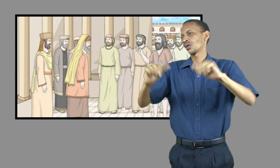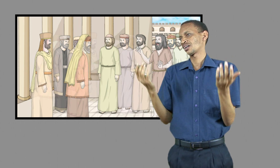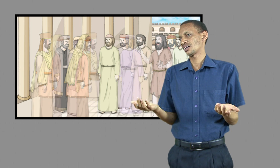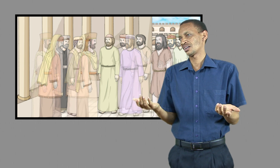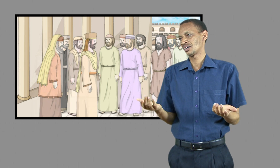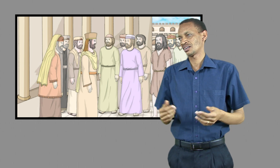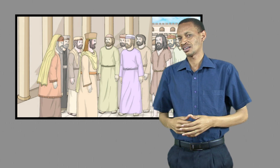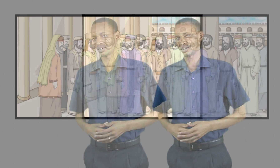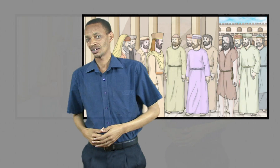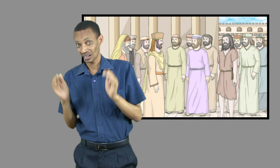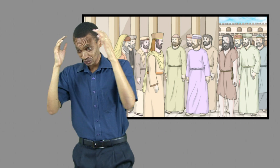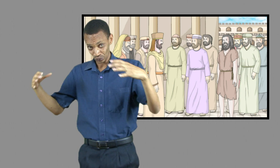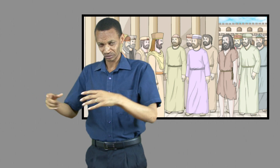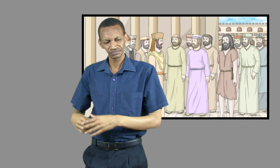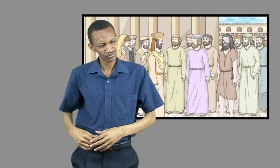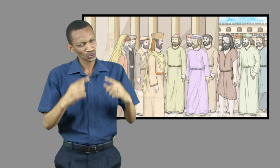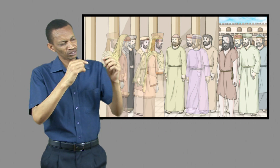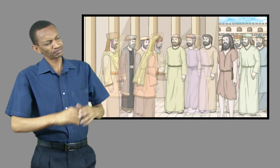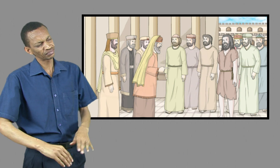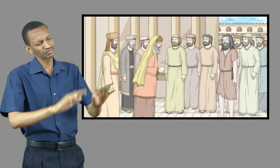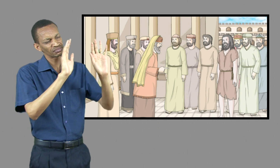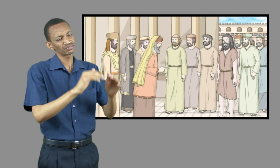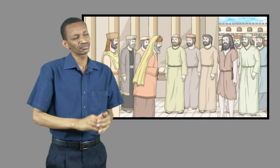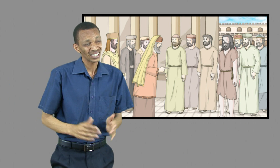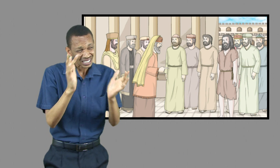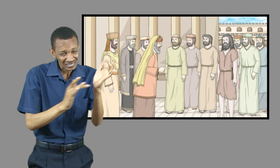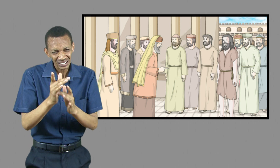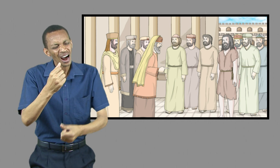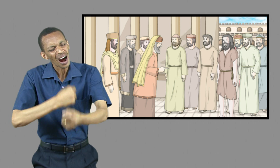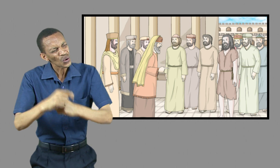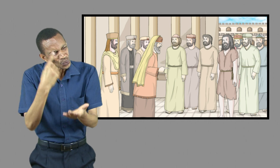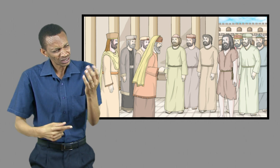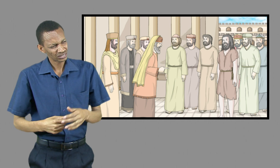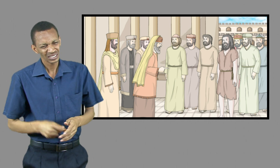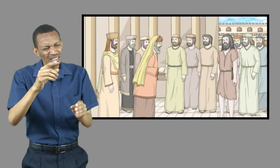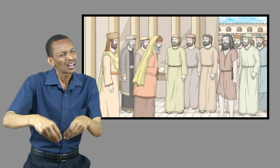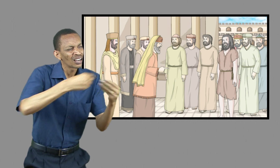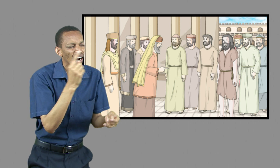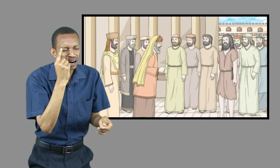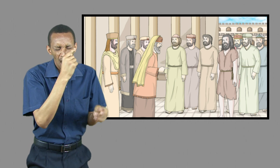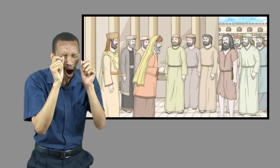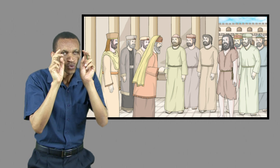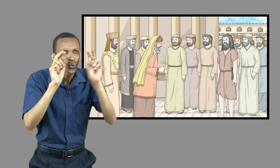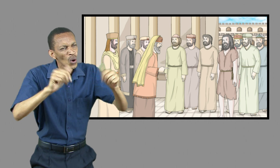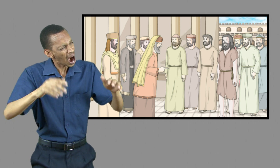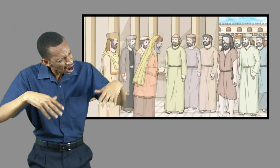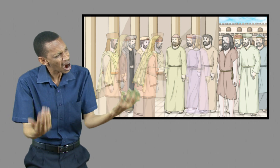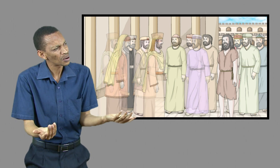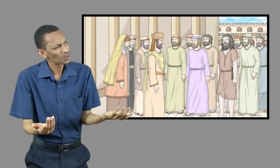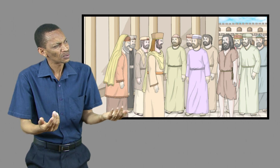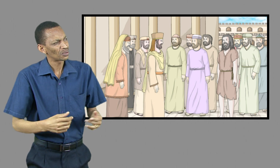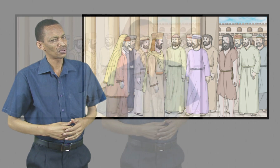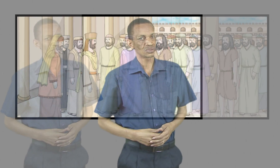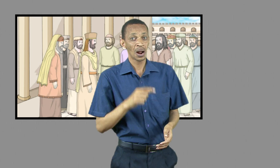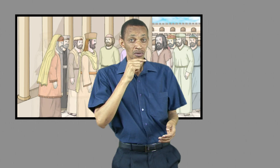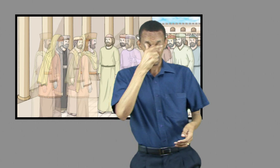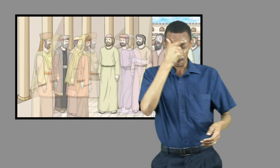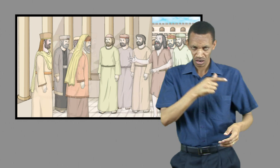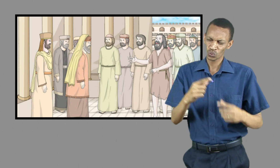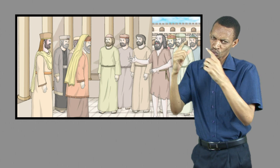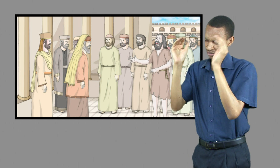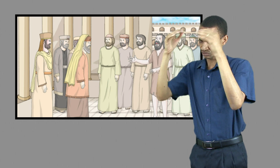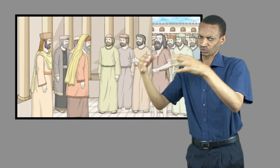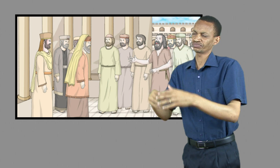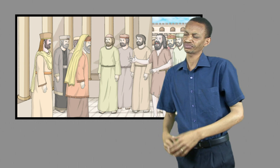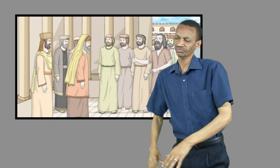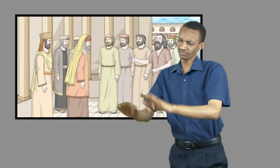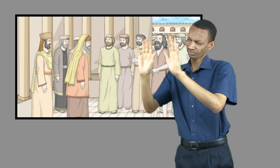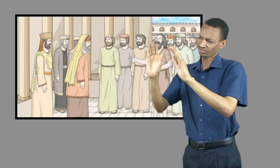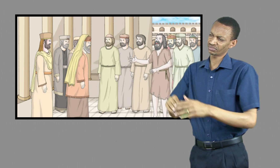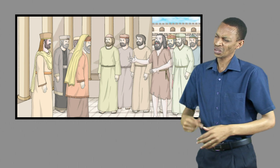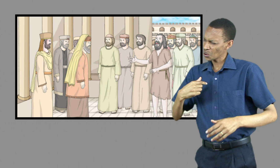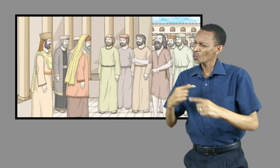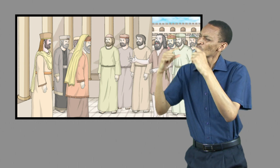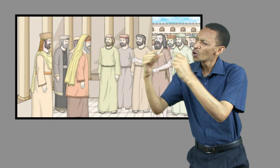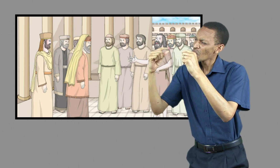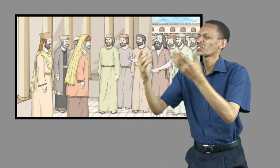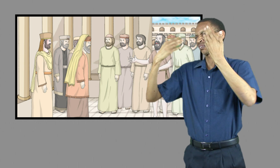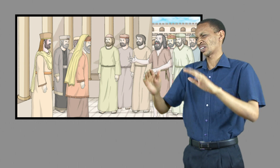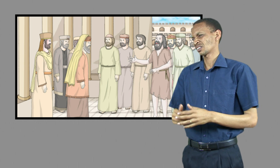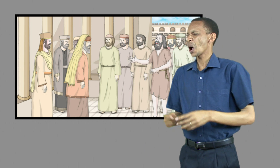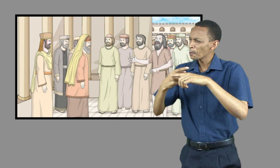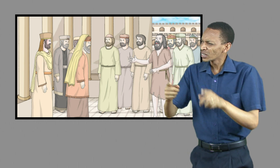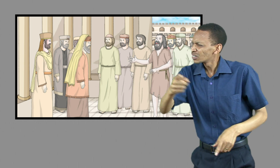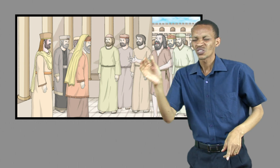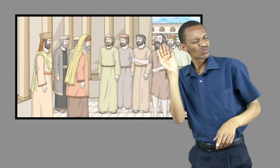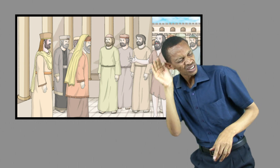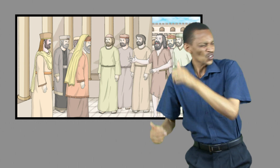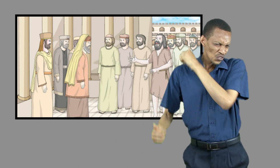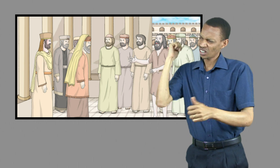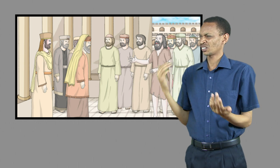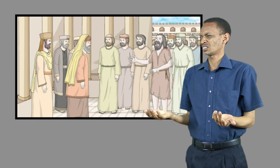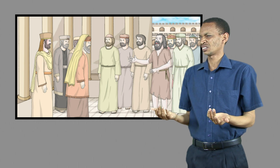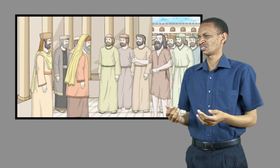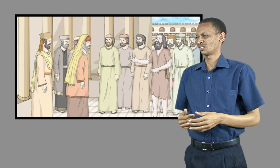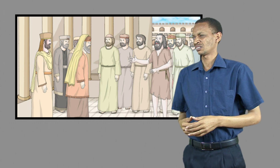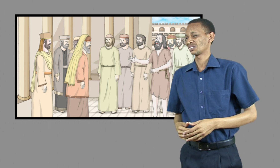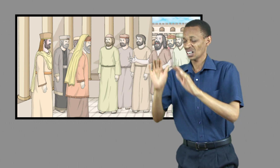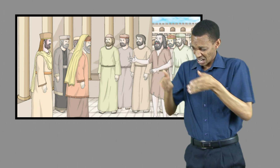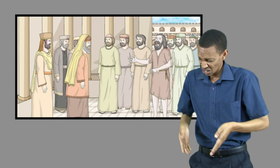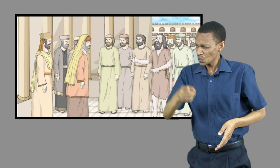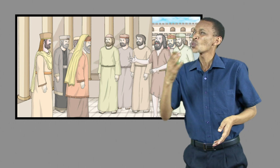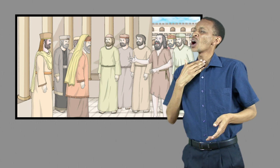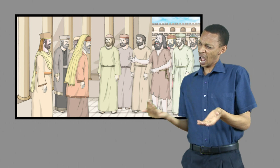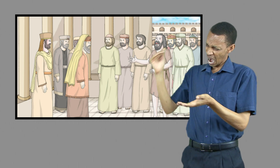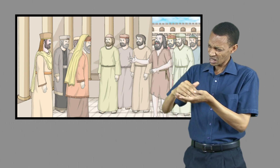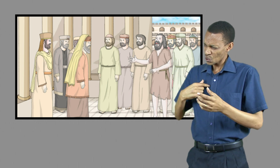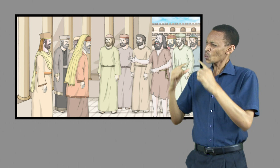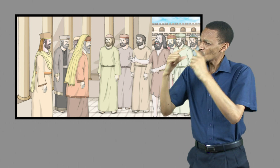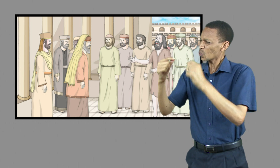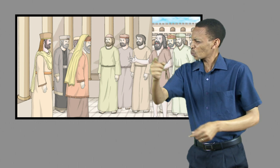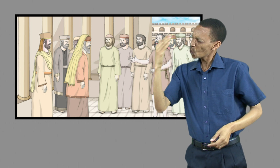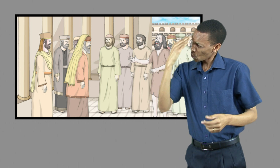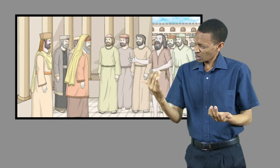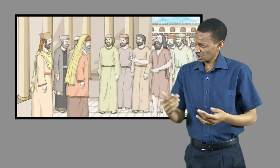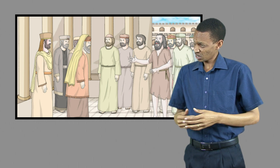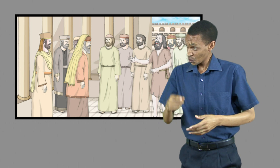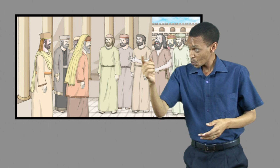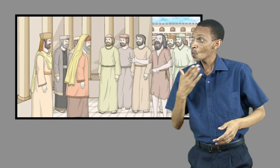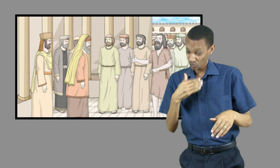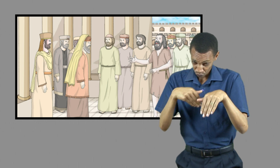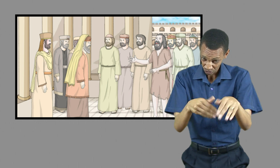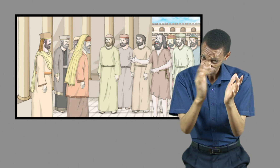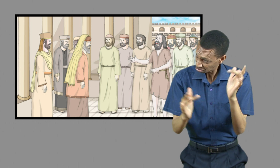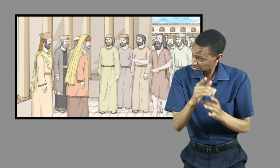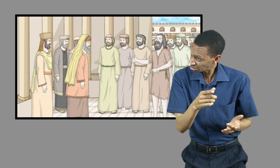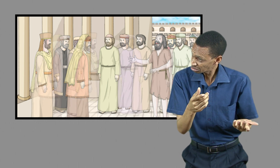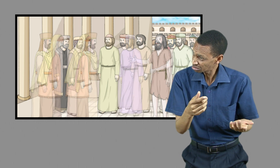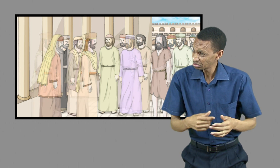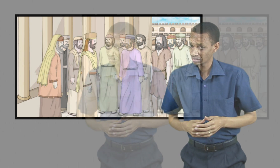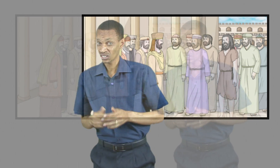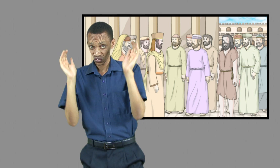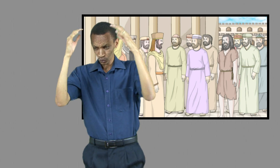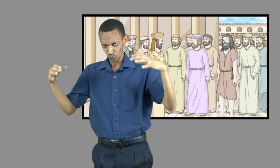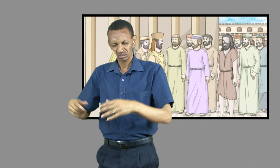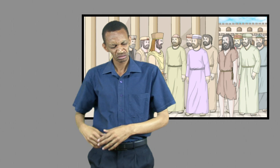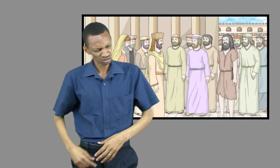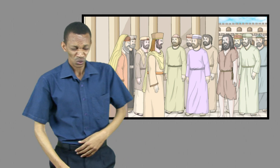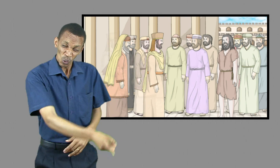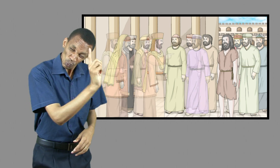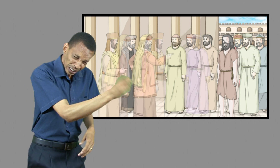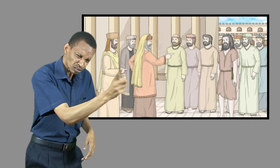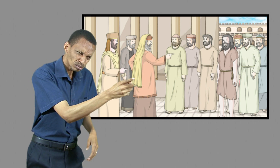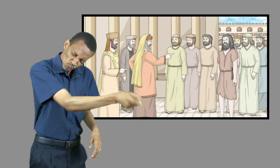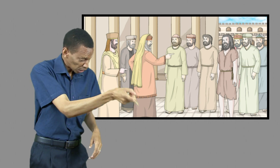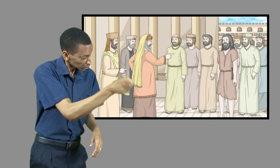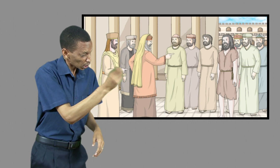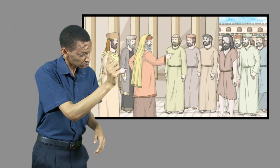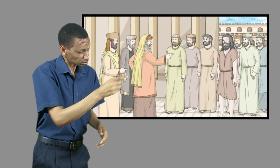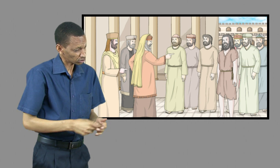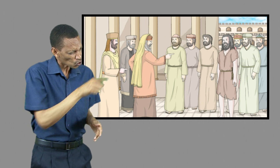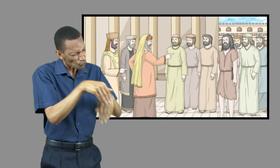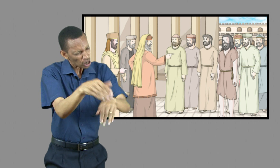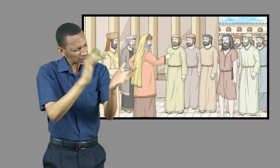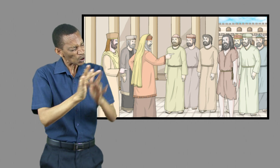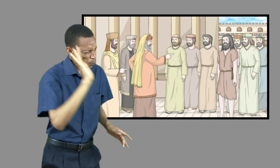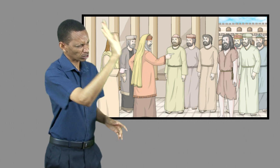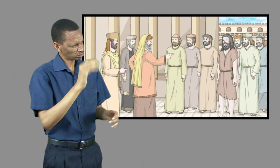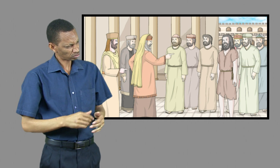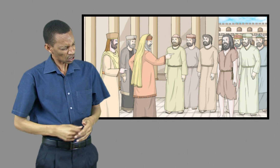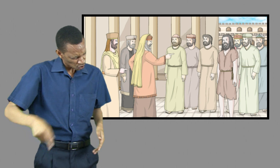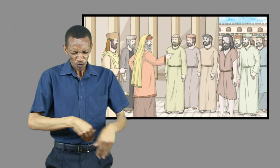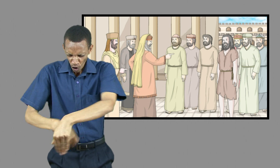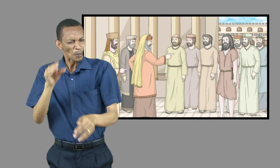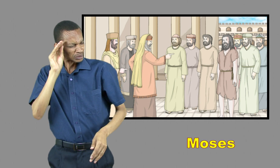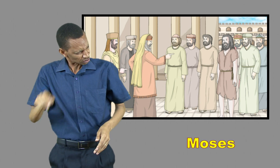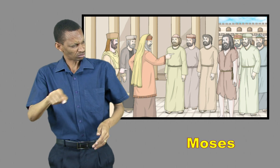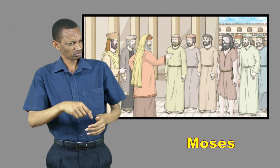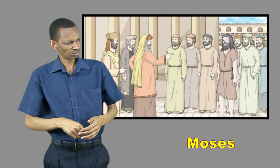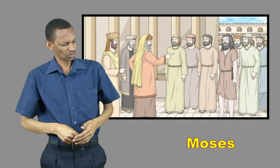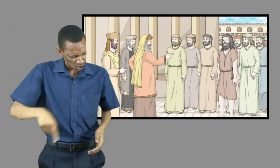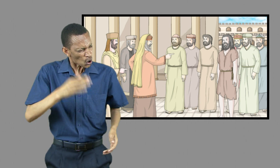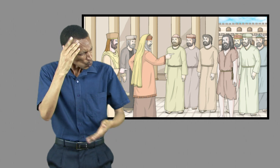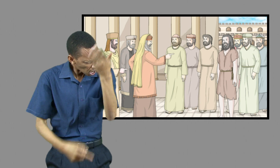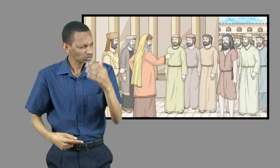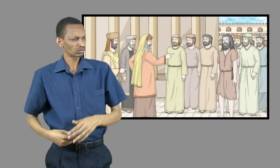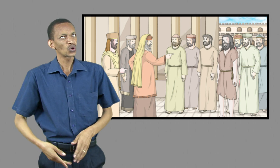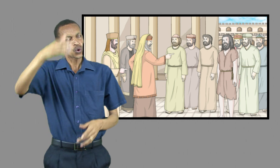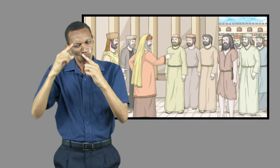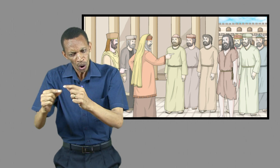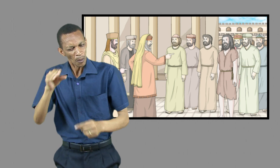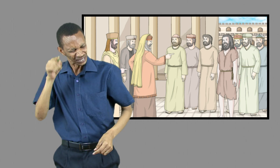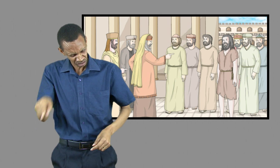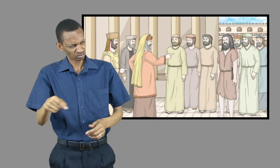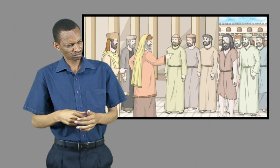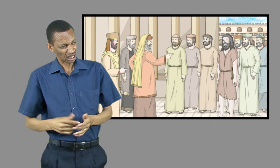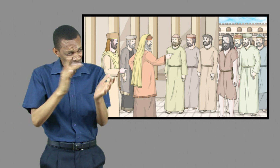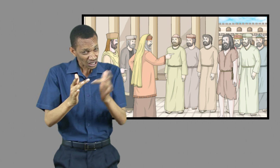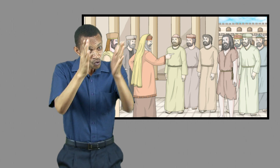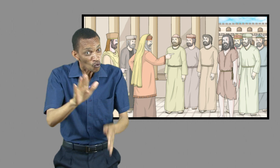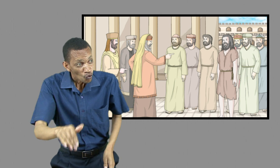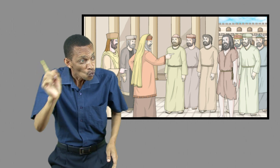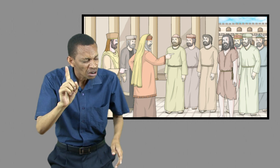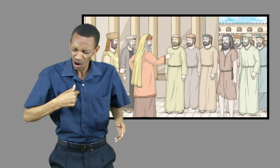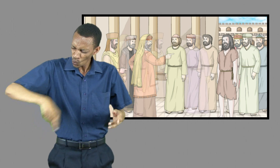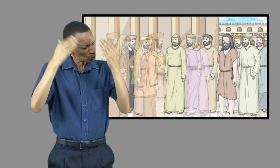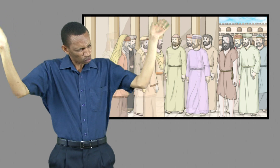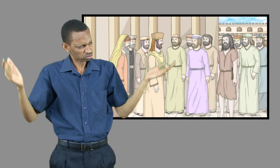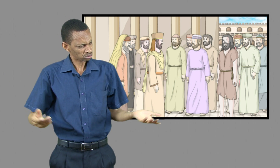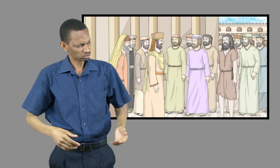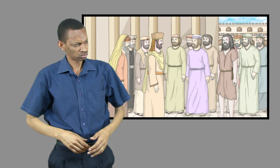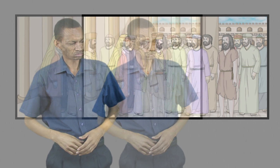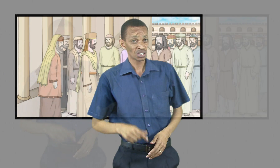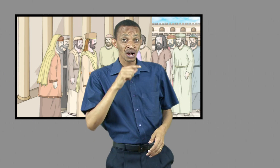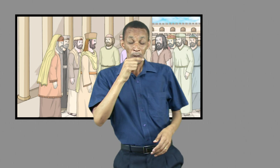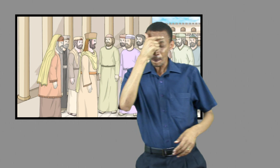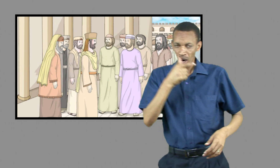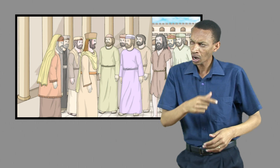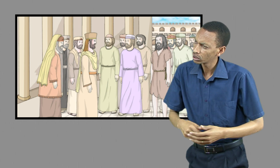they asked. “How did He open your eyes?” He replied, “I already told you, and you did not listen. Why do you want to hear it again? Do you also want to become His disciples?” Then they heaped insults on him and said, “You are His disciple; we are disciples of Moses.